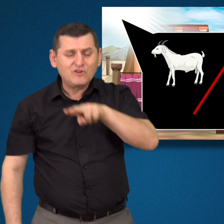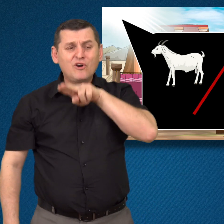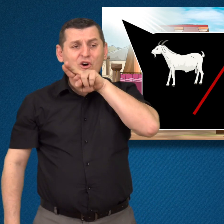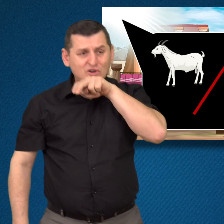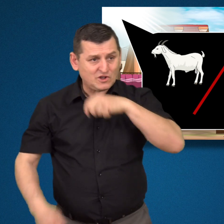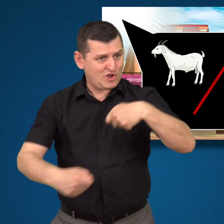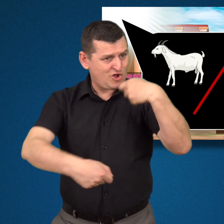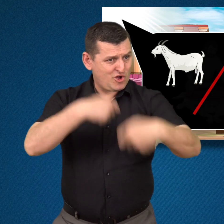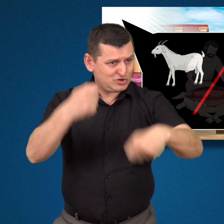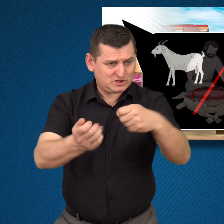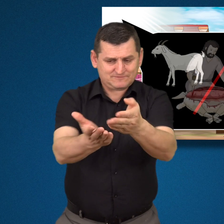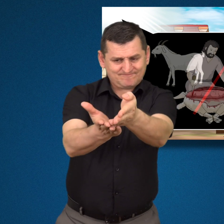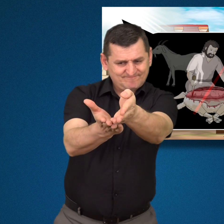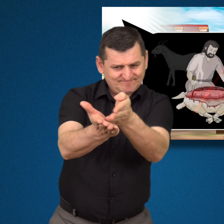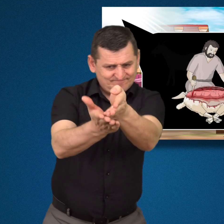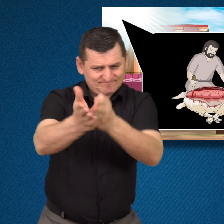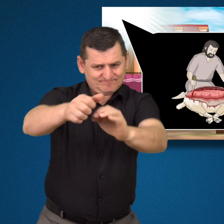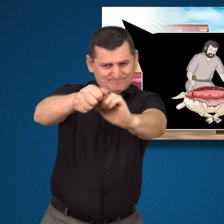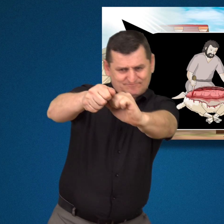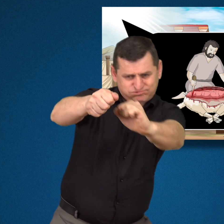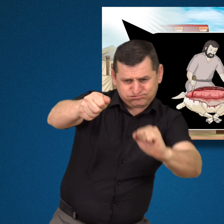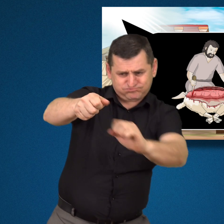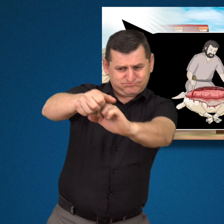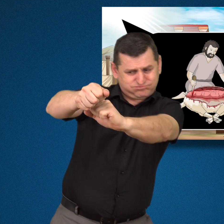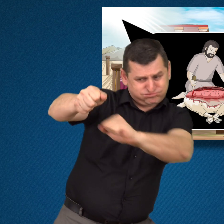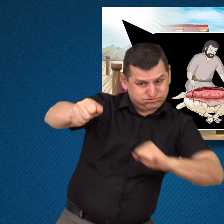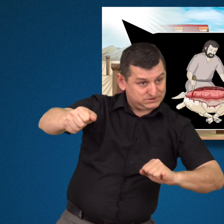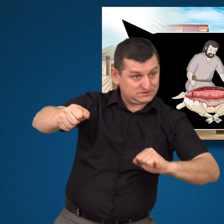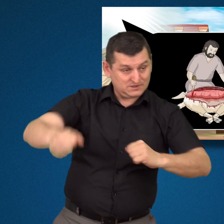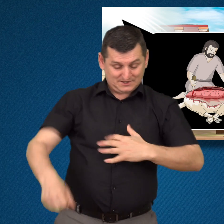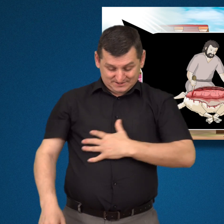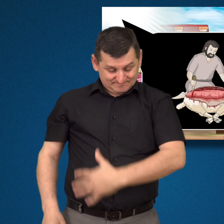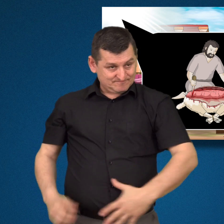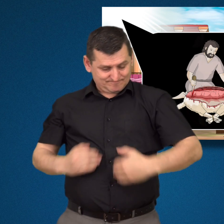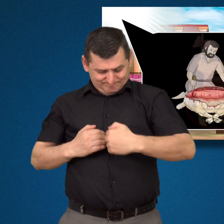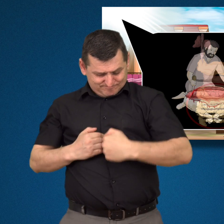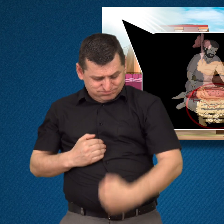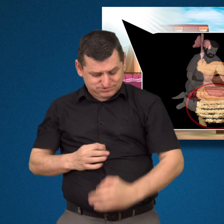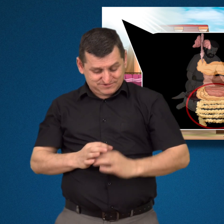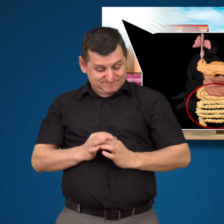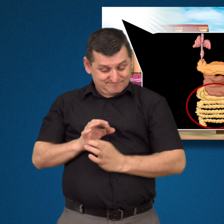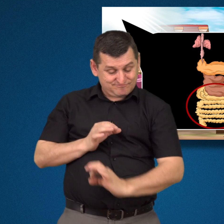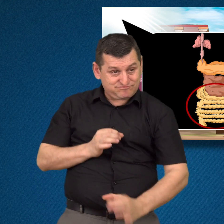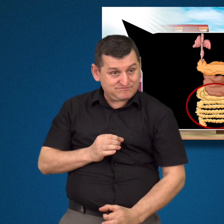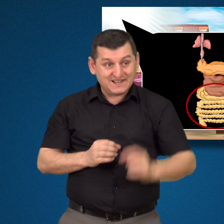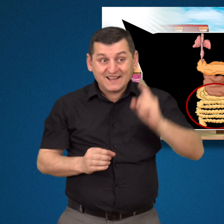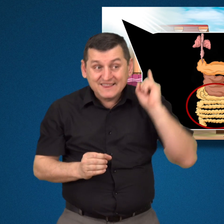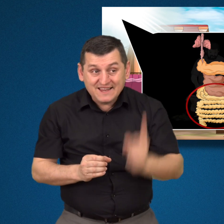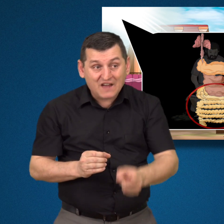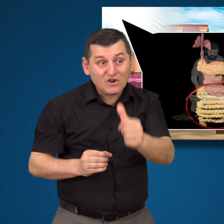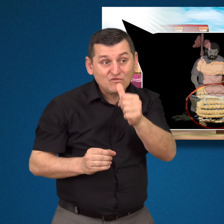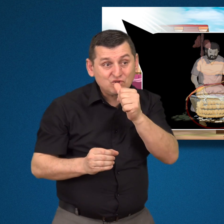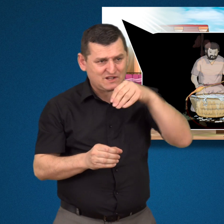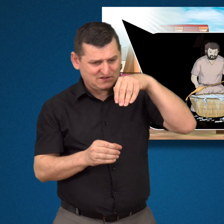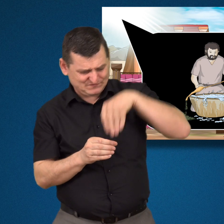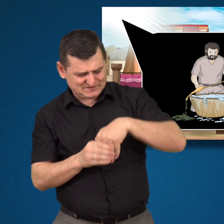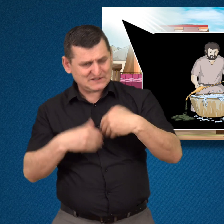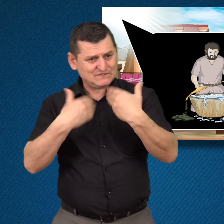He is to cut the animal into pieces, and the priest shall arrange them, including the head and fat, atop the burning wood that is on the altar.